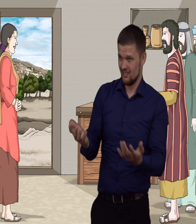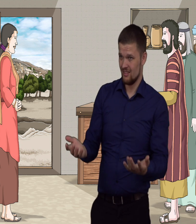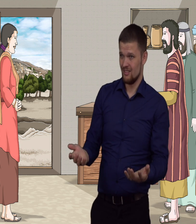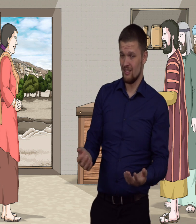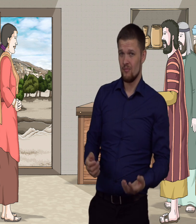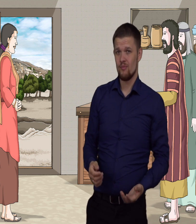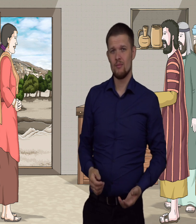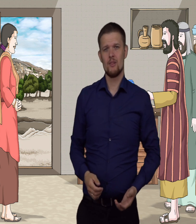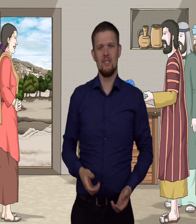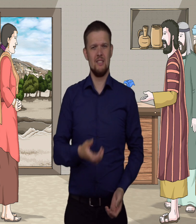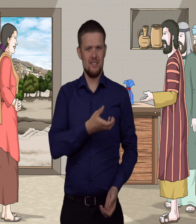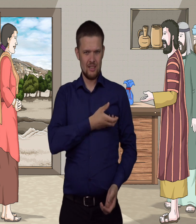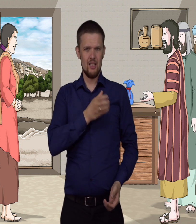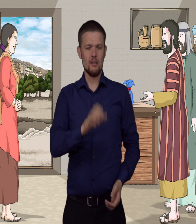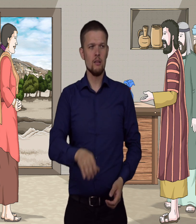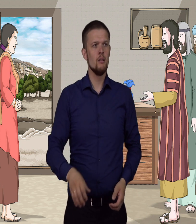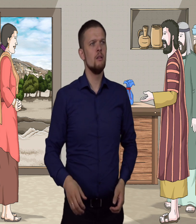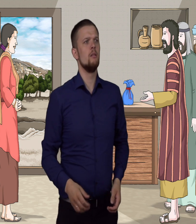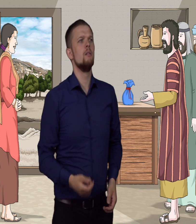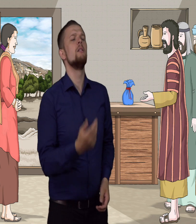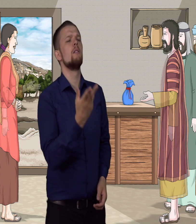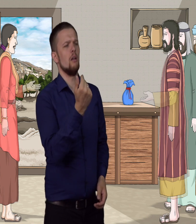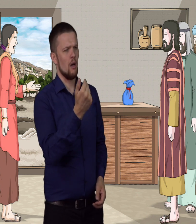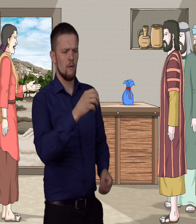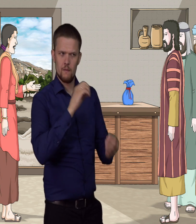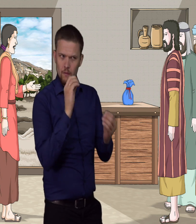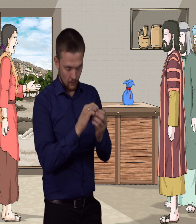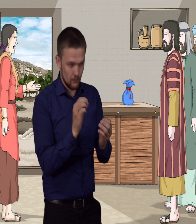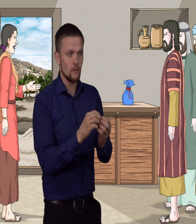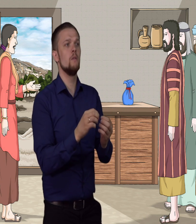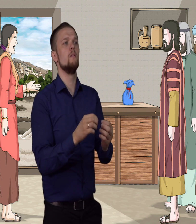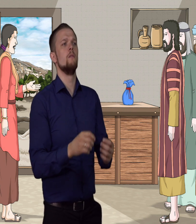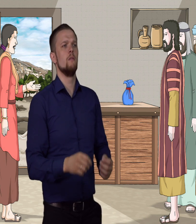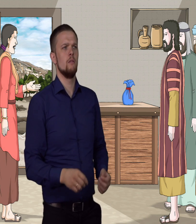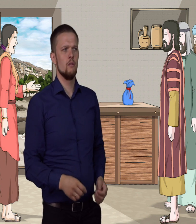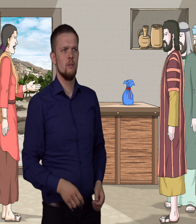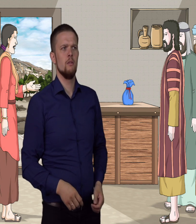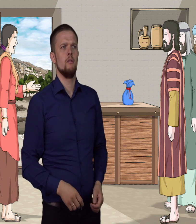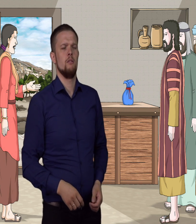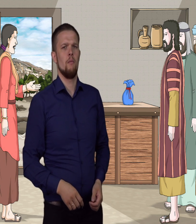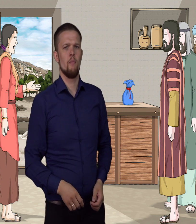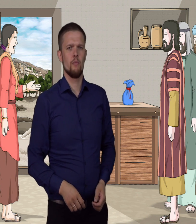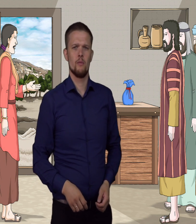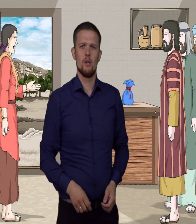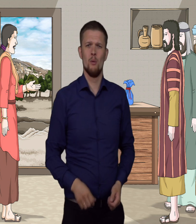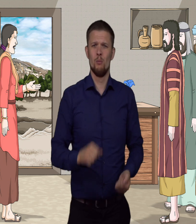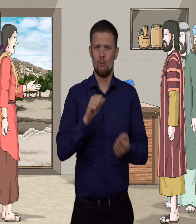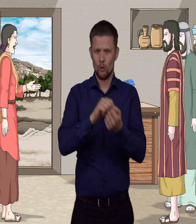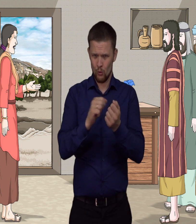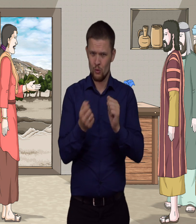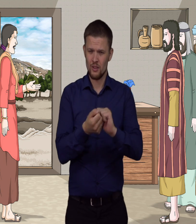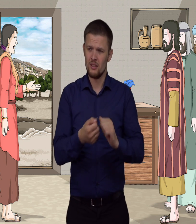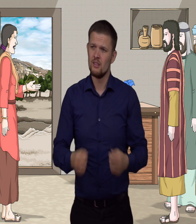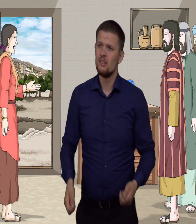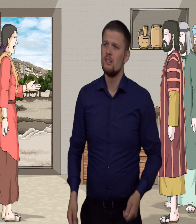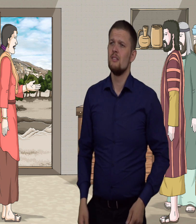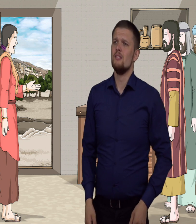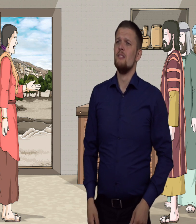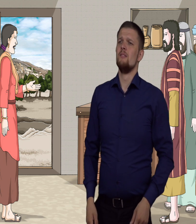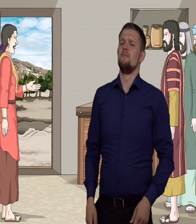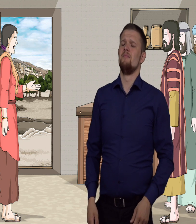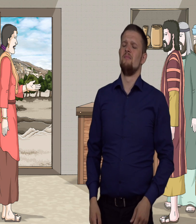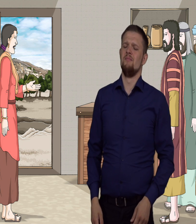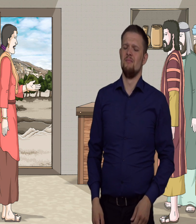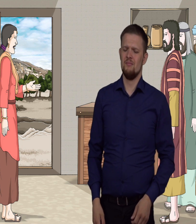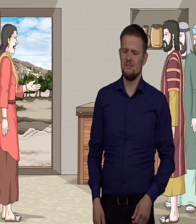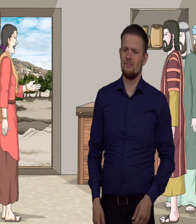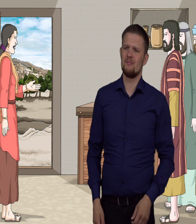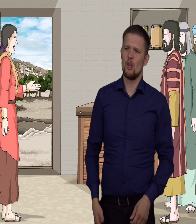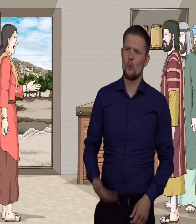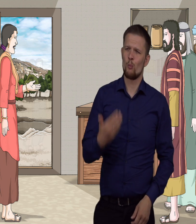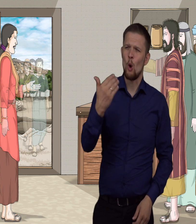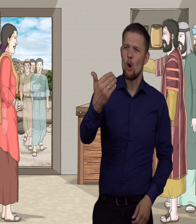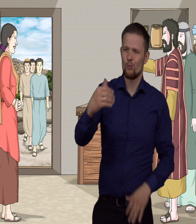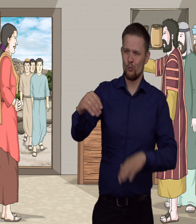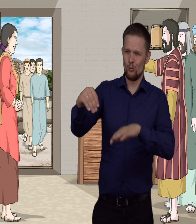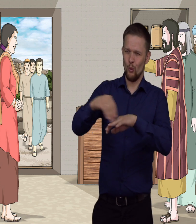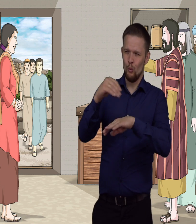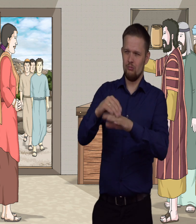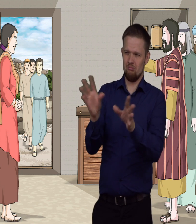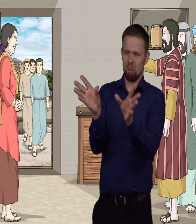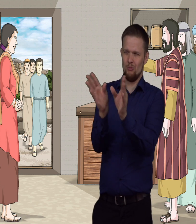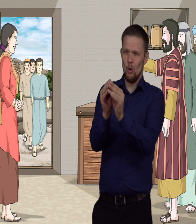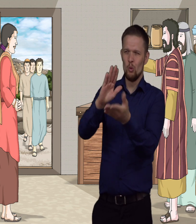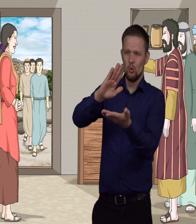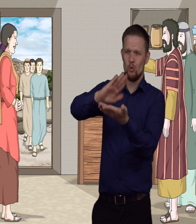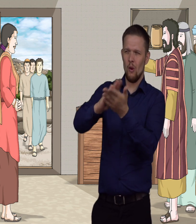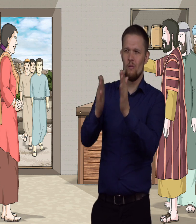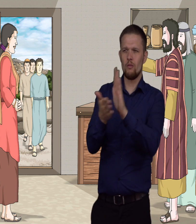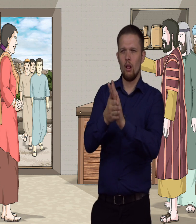“Yes,” she answered, “that is the price.” “How could you agree to test the Spirit of the Lord?” Peter replied.